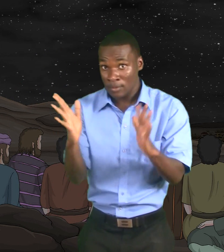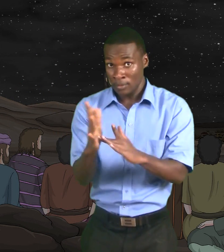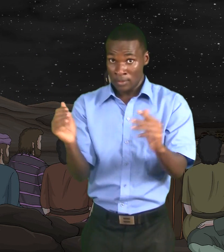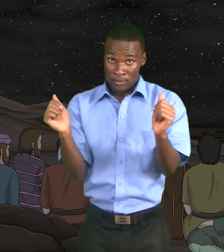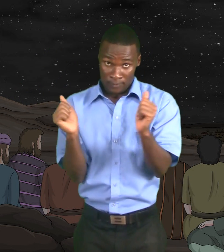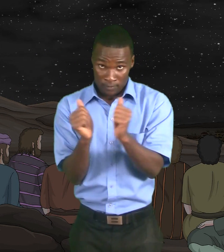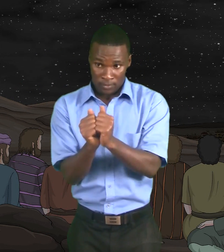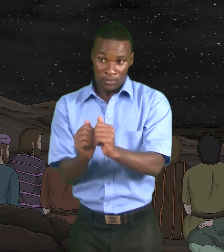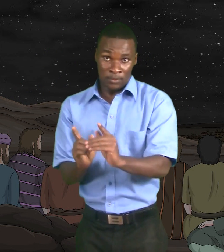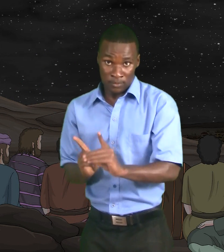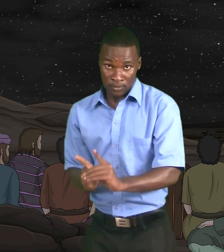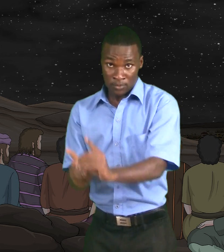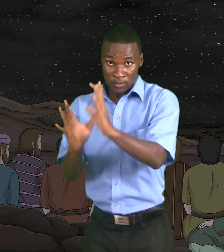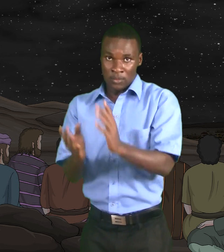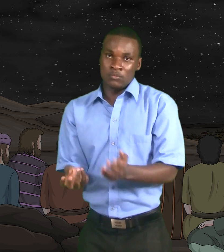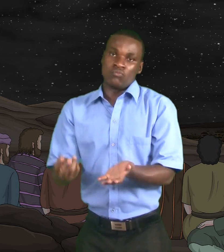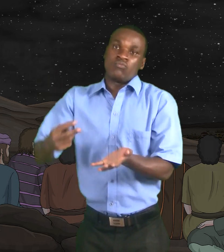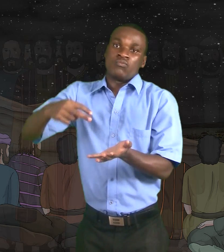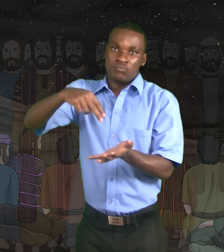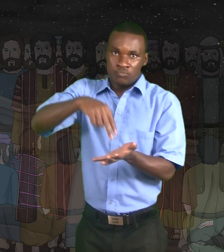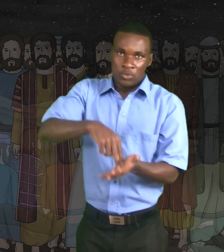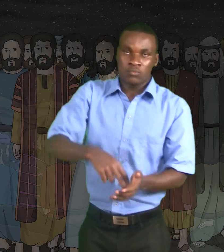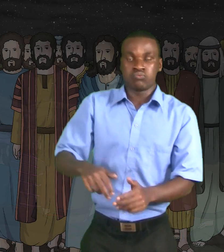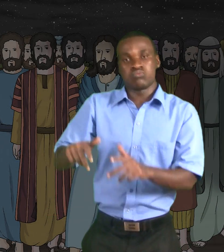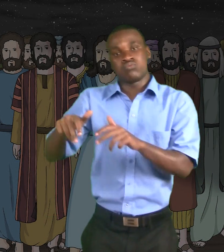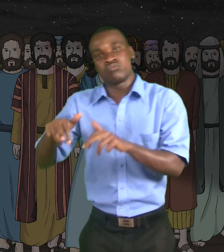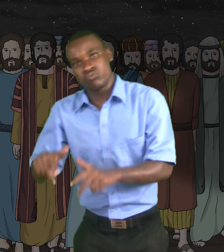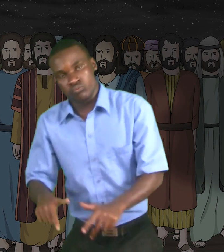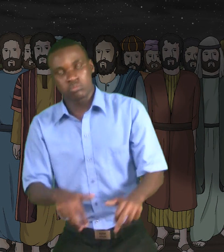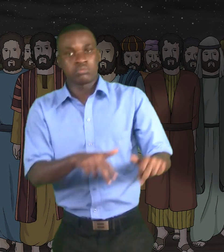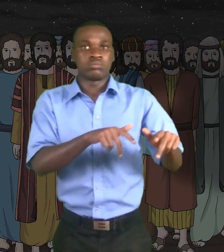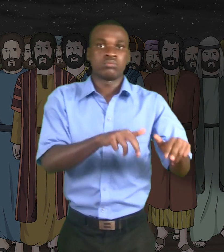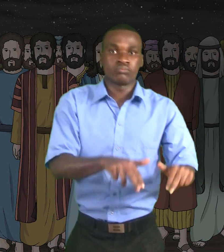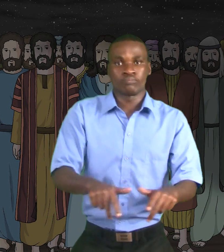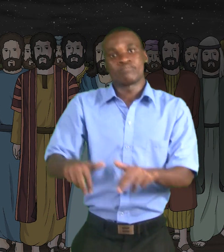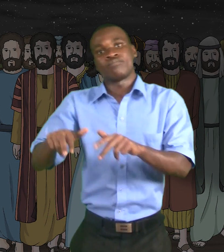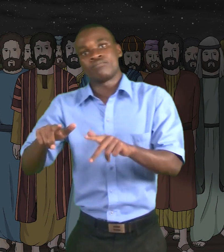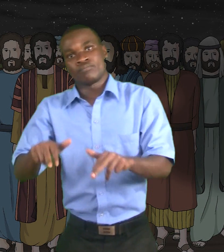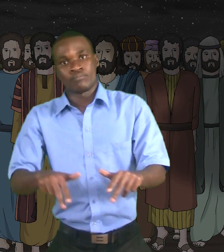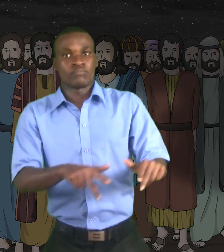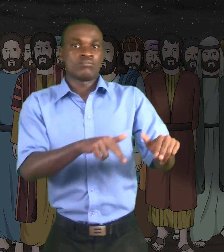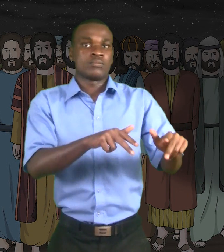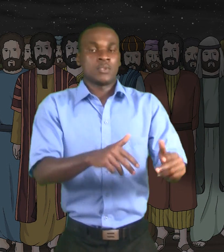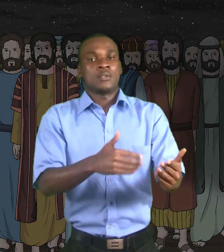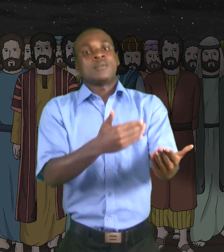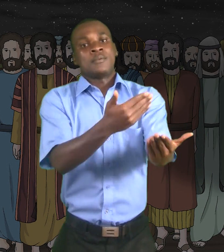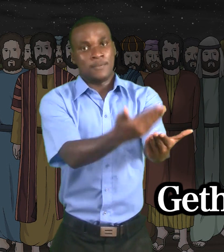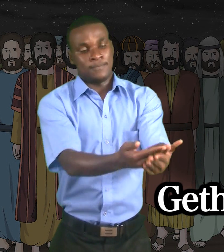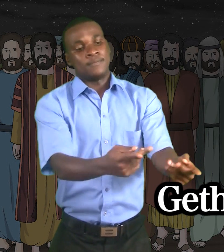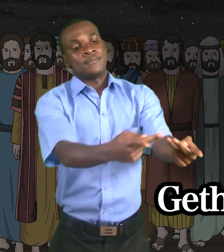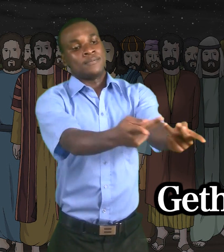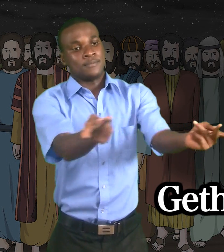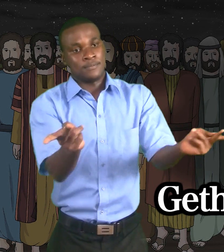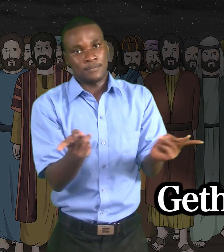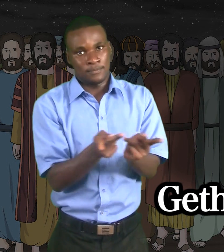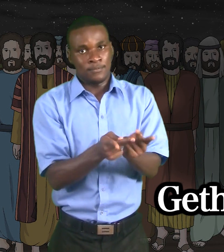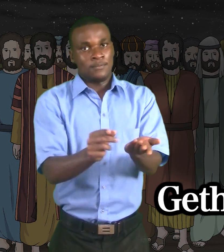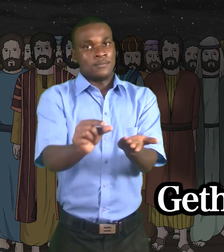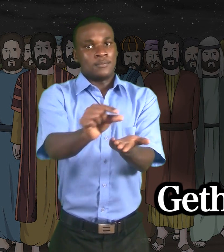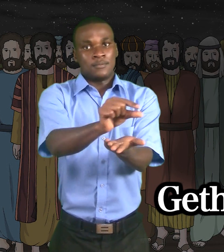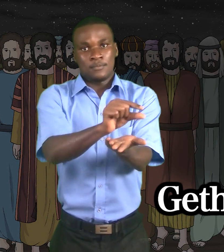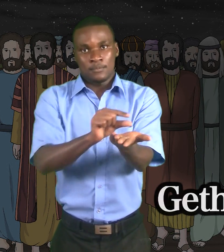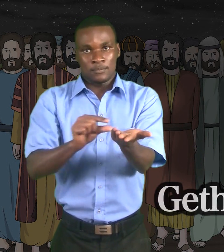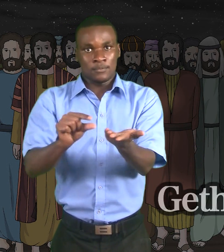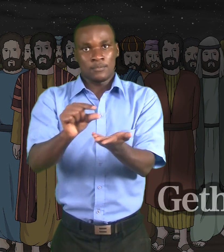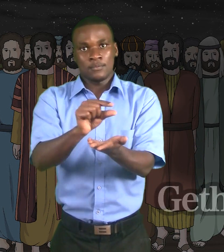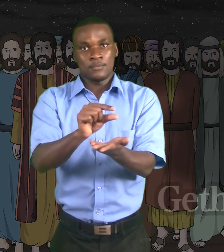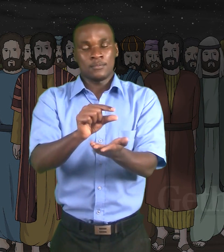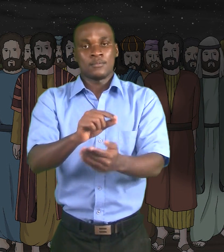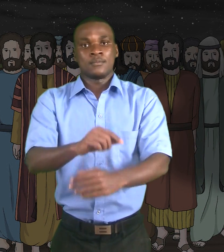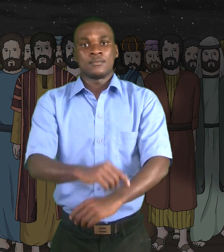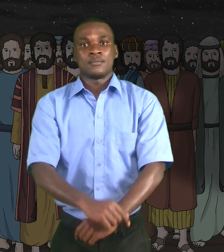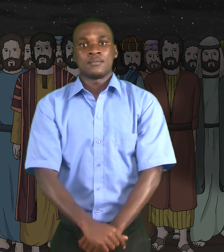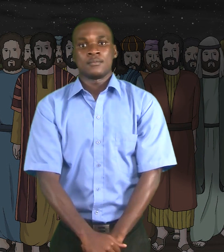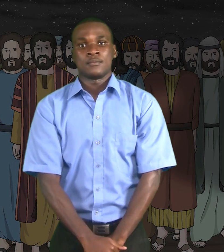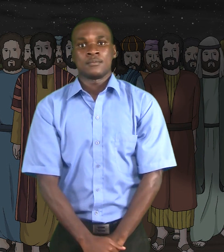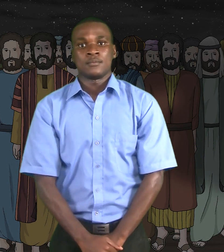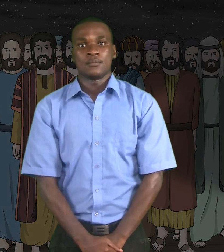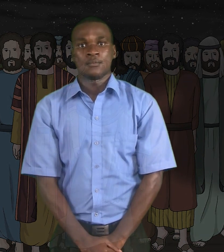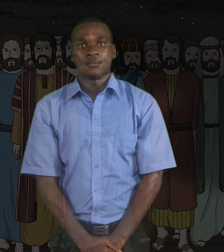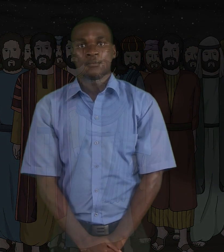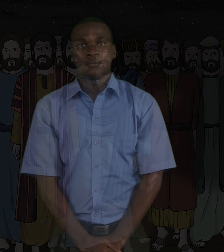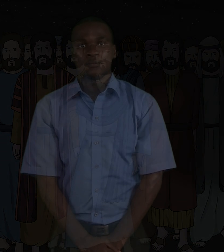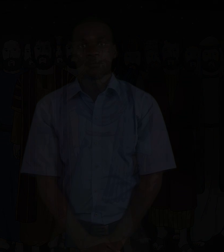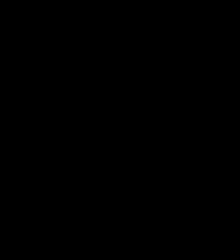At that time Jesus went with His disciples to a place called Gethsemane, and He told them, “Sit here while I go over there and pray.” Then came the day of Unleavened Bread on which the Passover lamb was to be sacrificed. Jesus sent Peter and John, saying, “Go and prepare for us to eat the Passover.” “Where do You want us to prepare it?” they asked. He answered, “When you enter the city, a man carrying a jug of water will meet you. Follow him to the house he enters, and say to the owner of that house, ‘The Teacher asks: Where is the guest room, where I may eat the Passover with My disciples?’ And he will show you a large upper room, already furnished. Make preparations there.” So they went and found it just as Jesus had told them. And they prepared the Passover. When the hour had come, Jesus reclined at the table with His apostles.